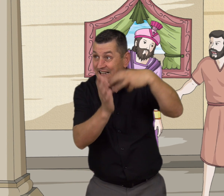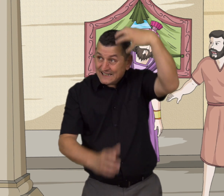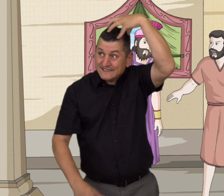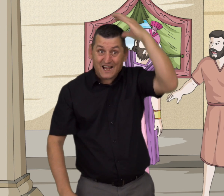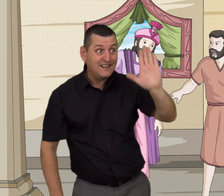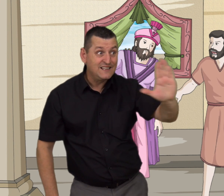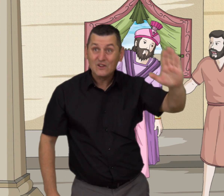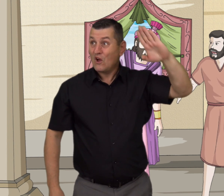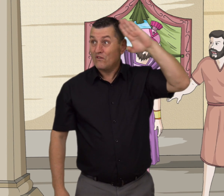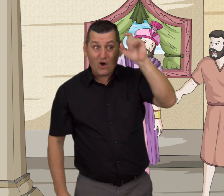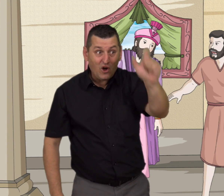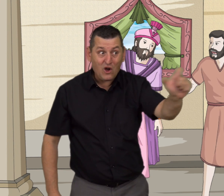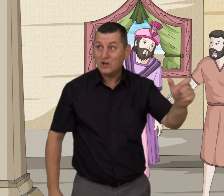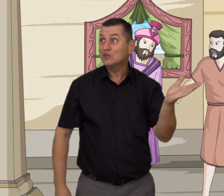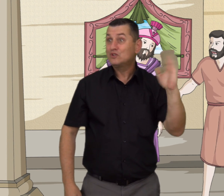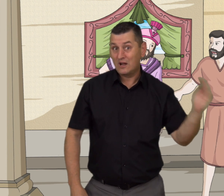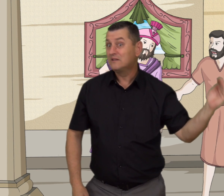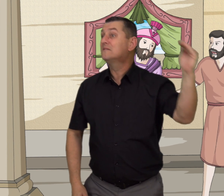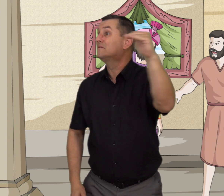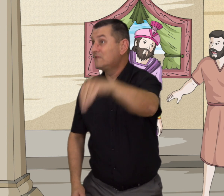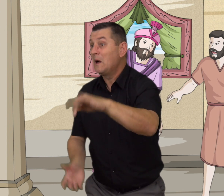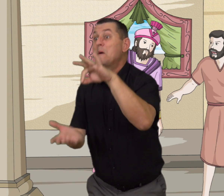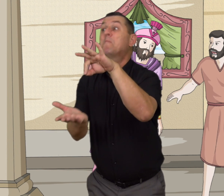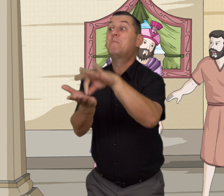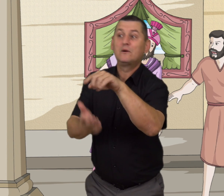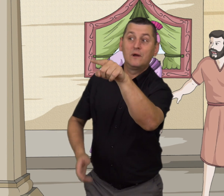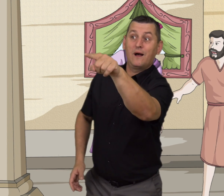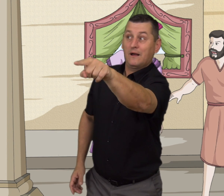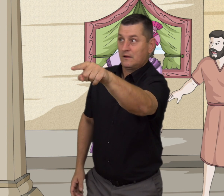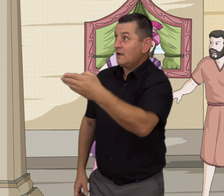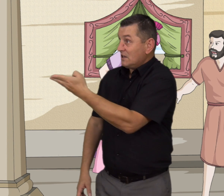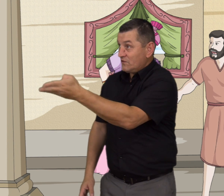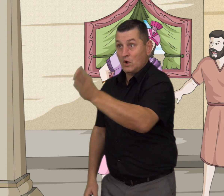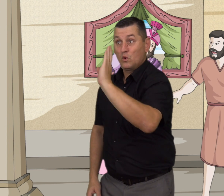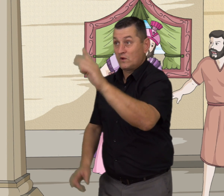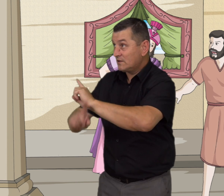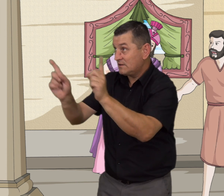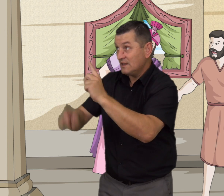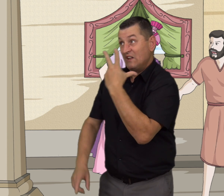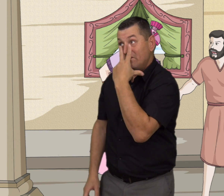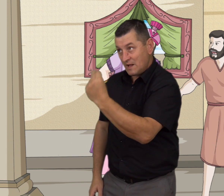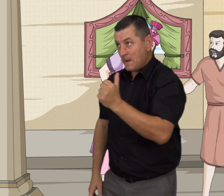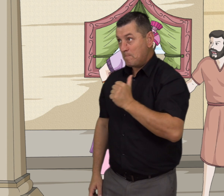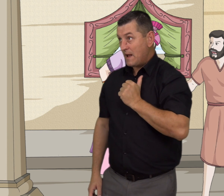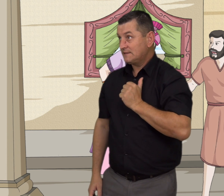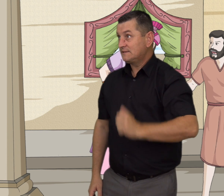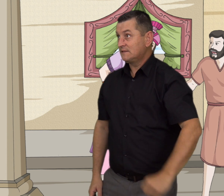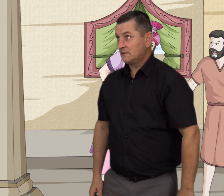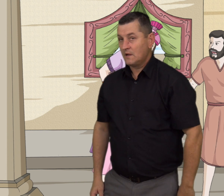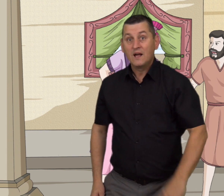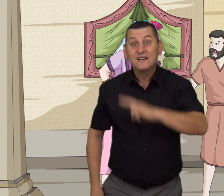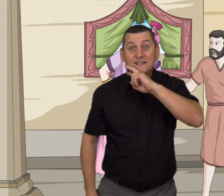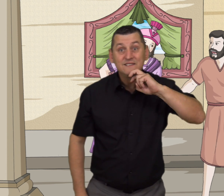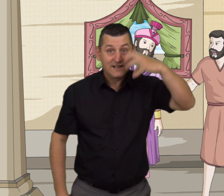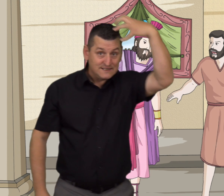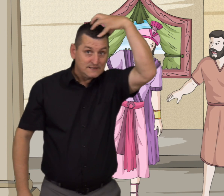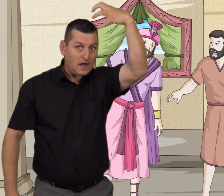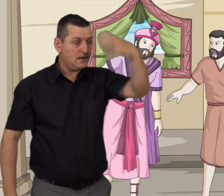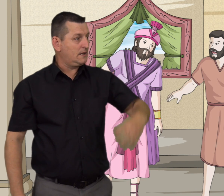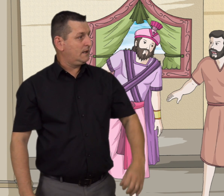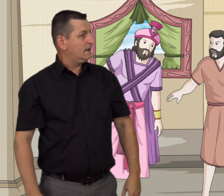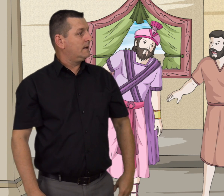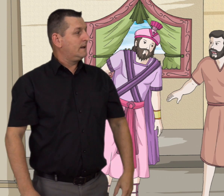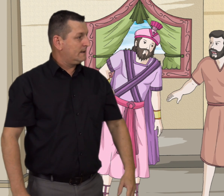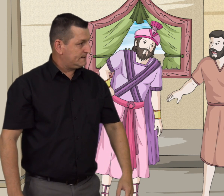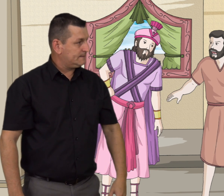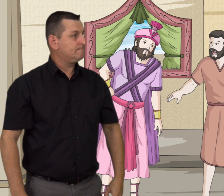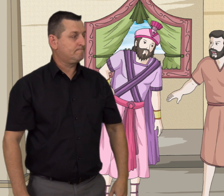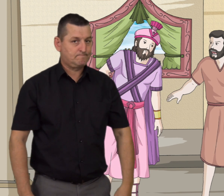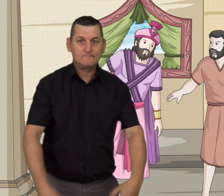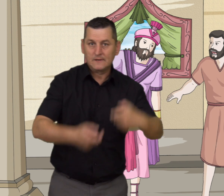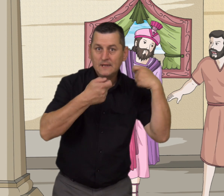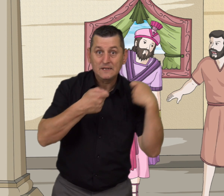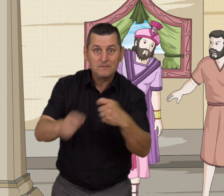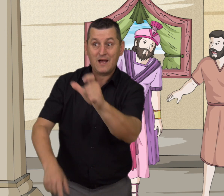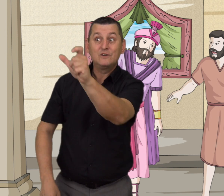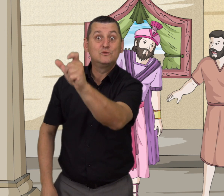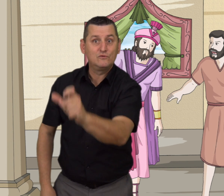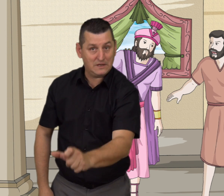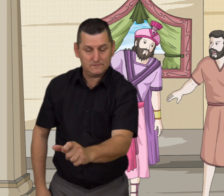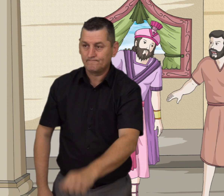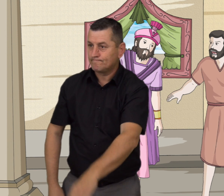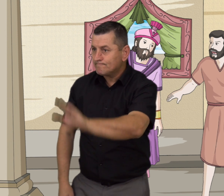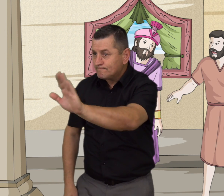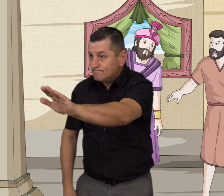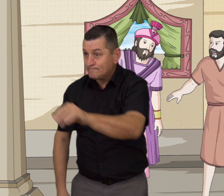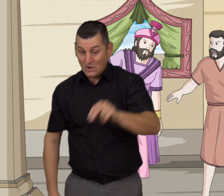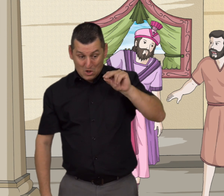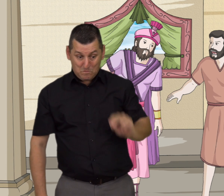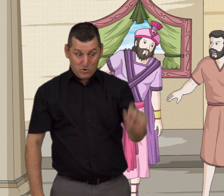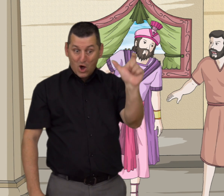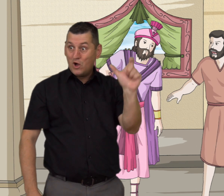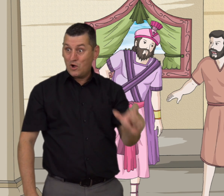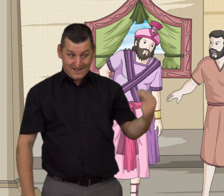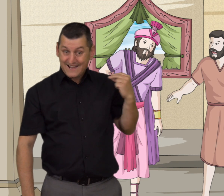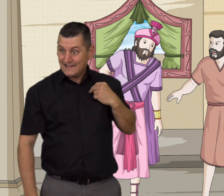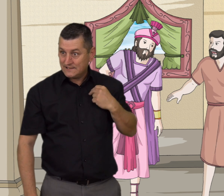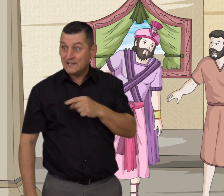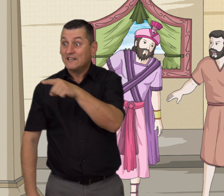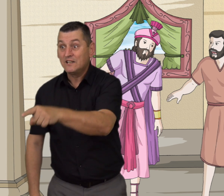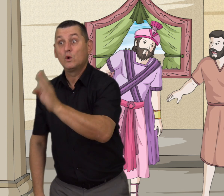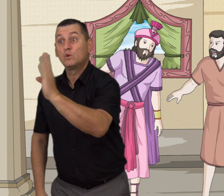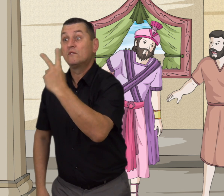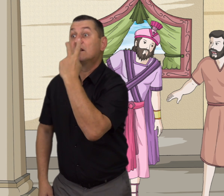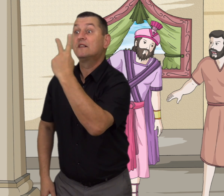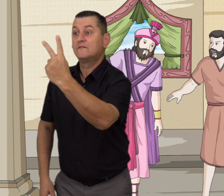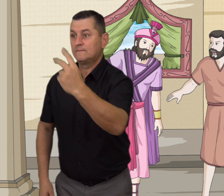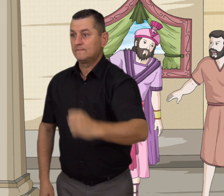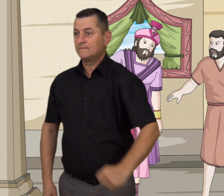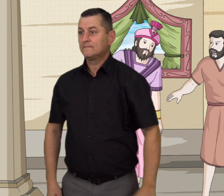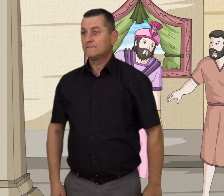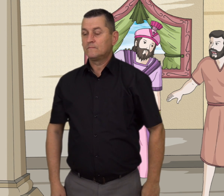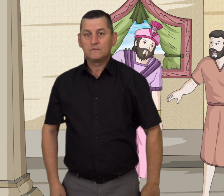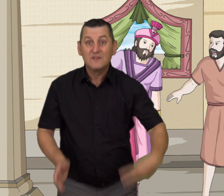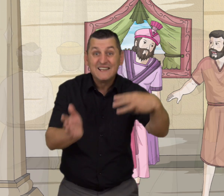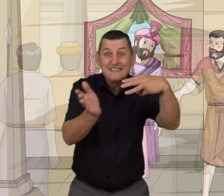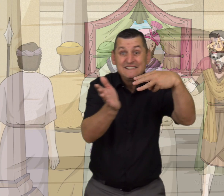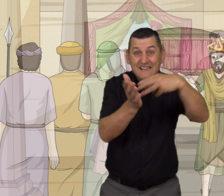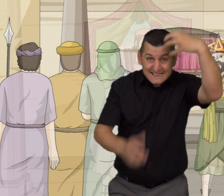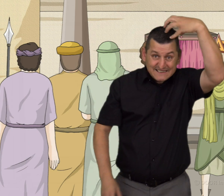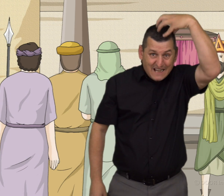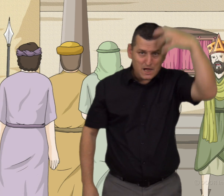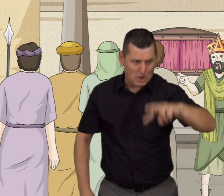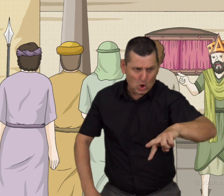So the king of Israel sent word to the place the man of God had pointed out. Time and again Elisha warned the king, so that he was on his guard in such places.